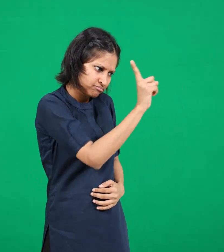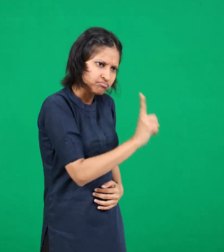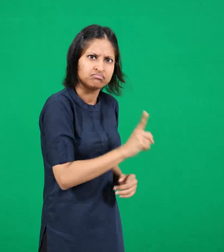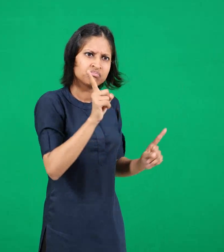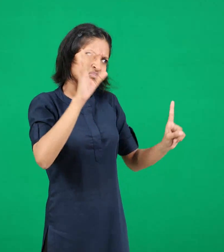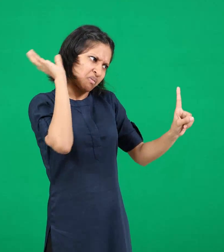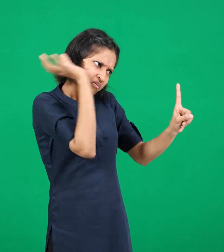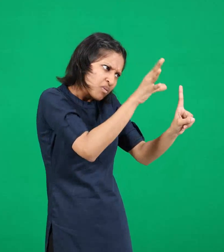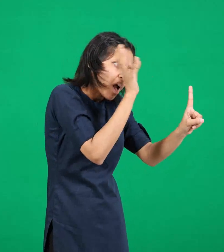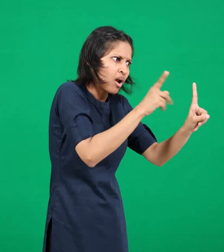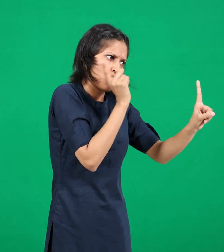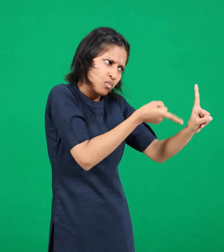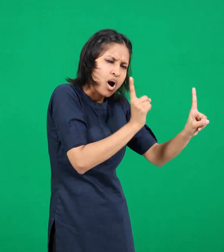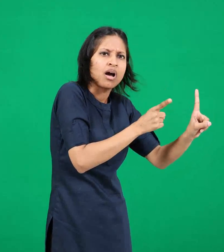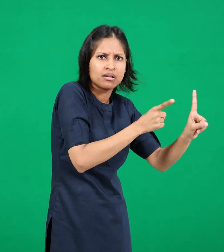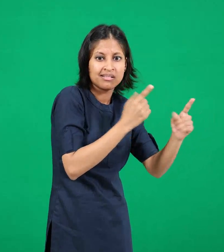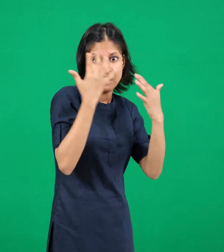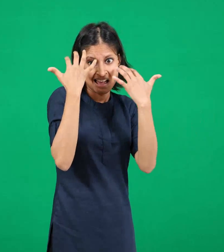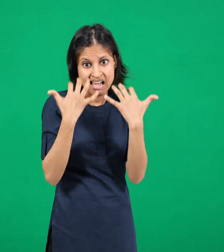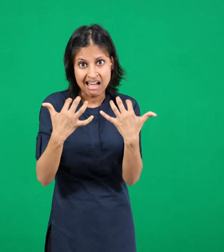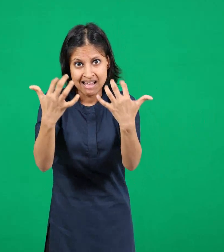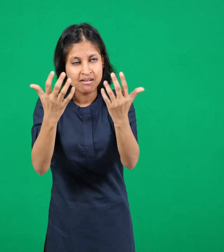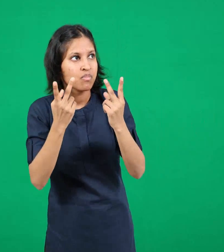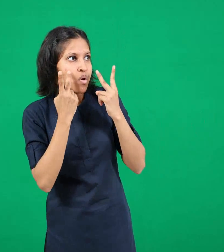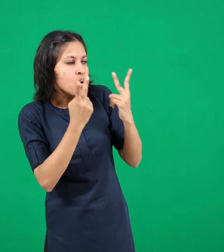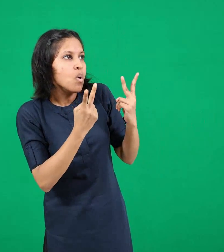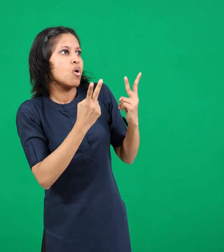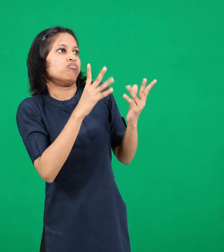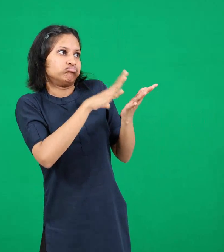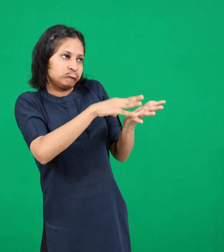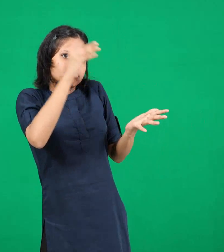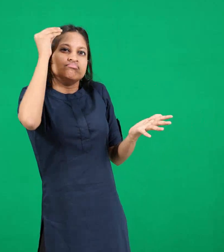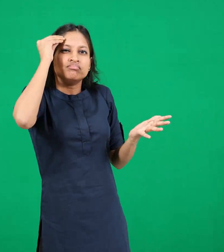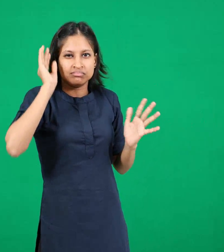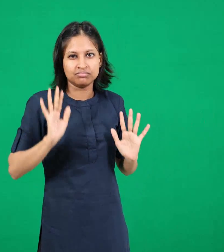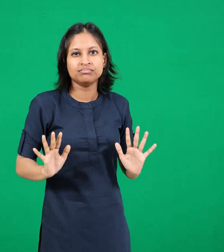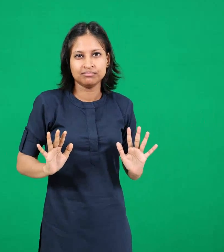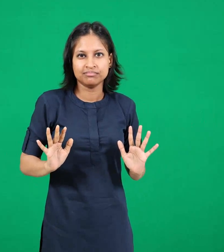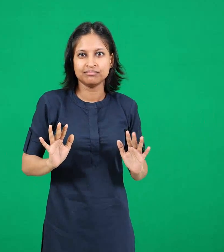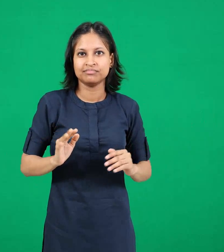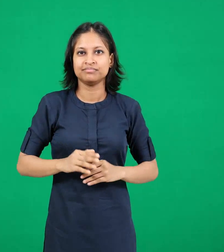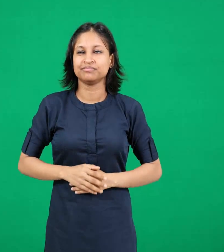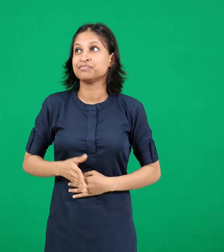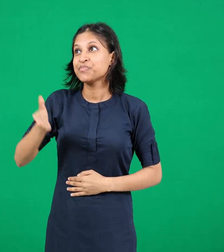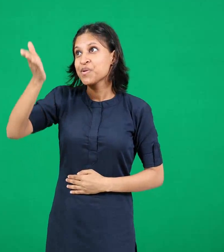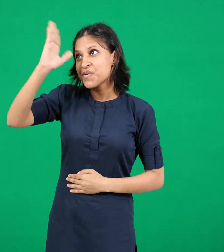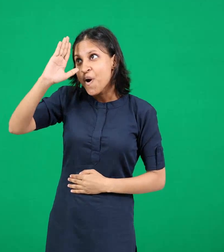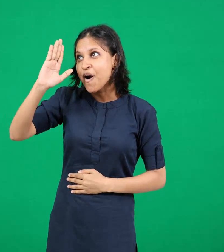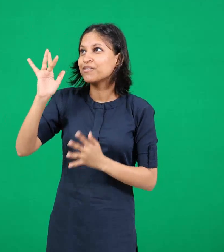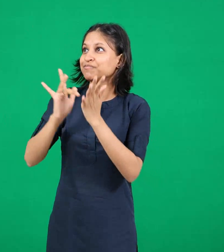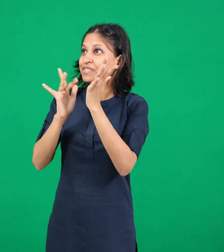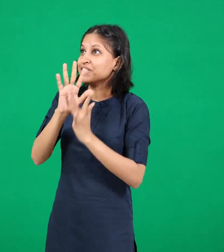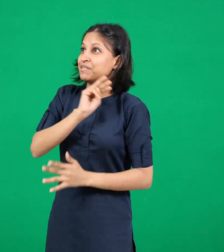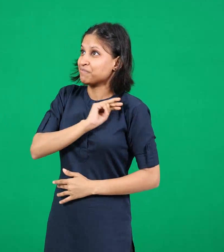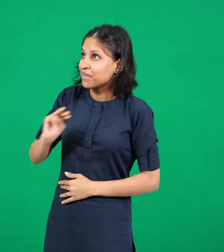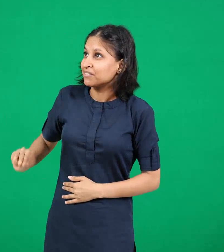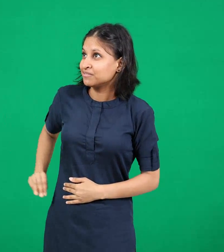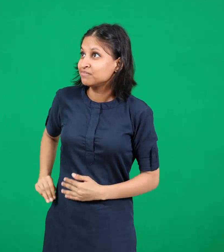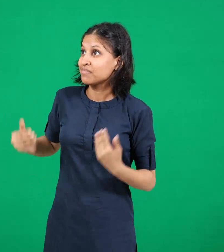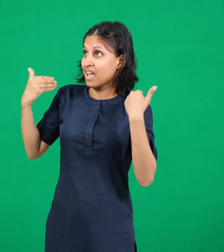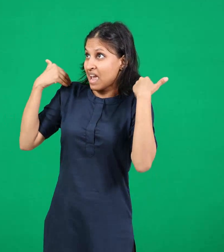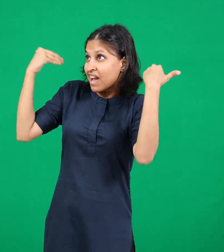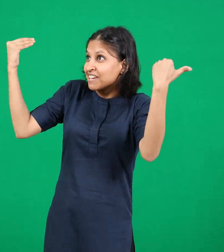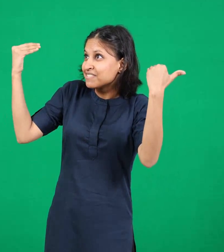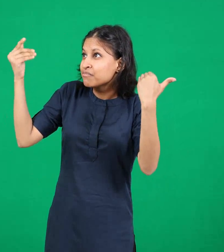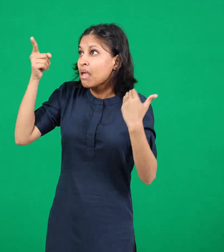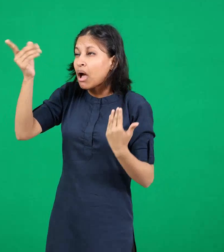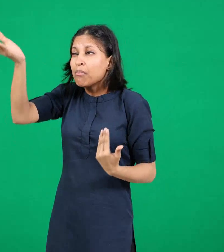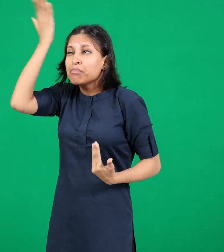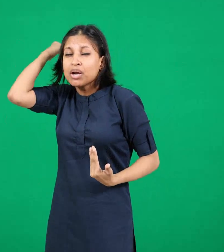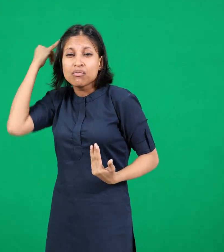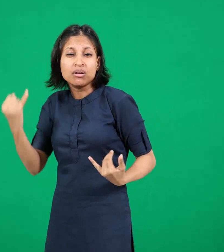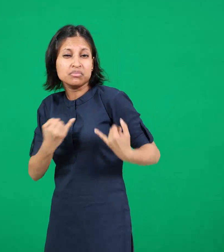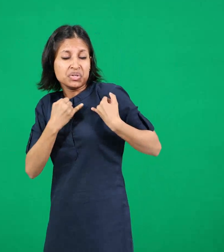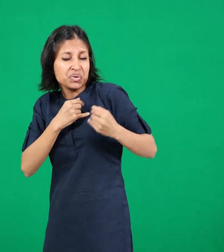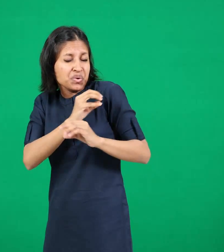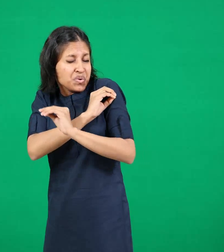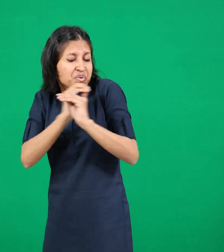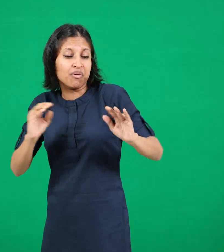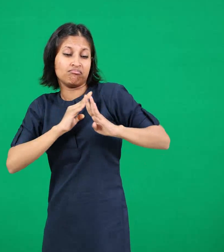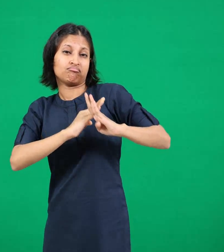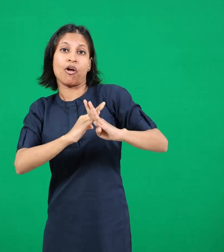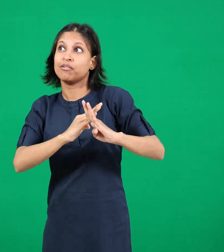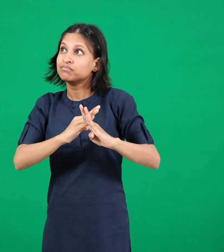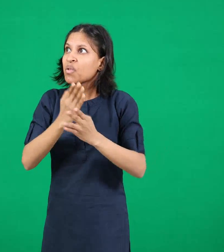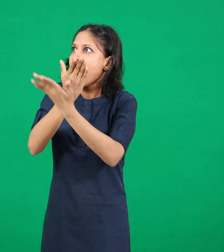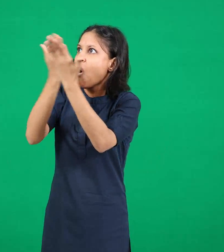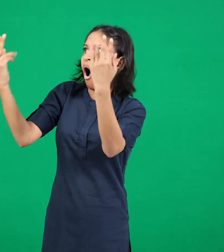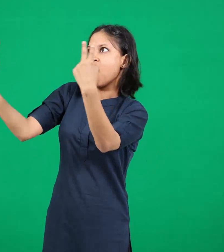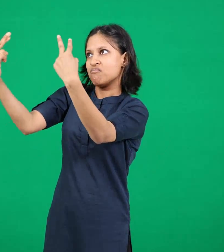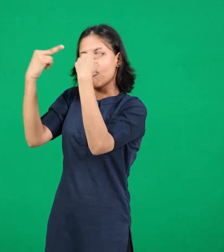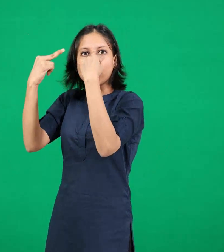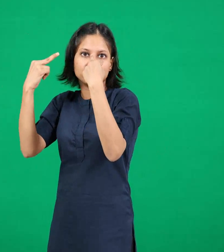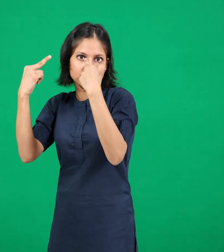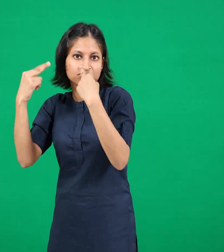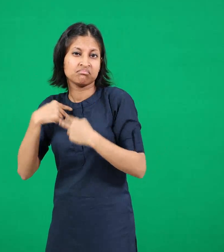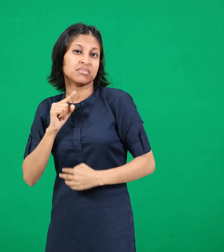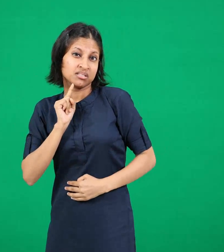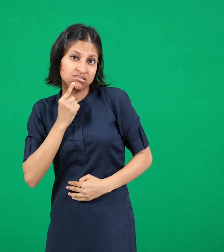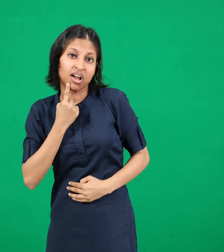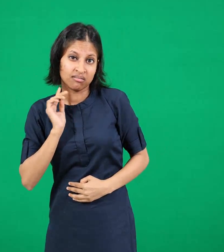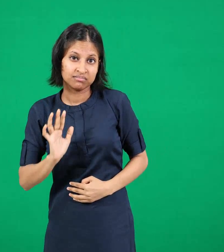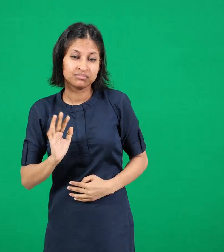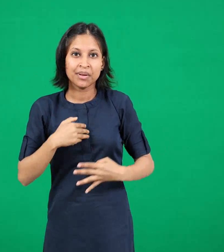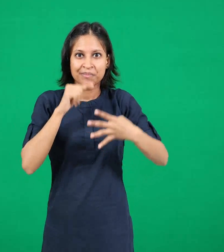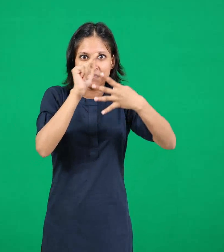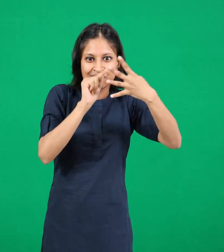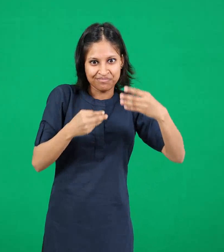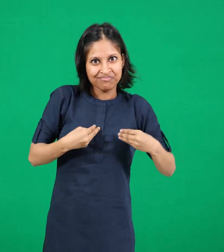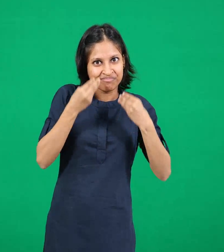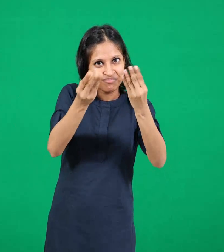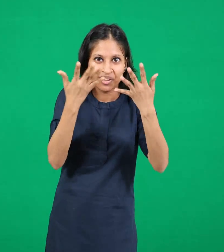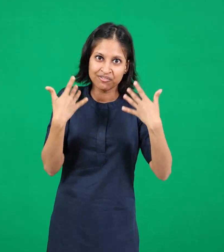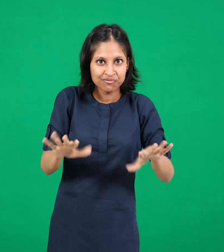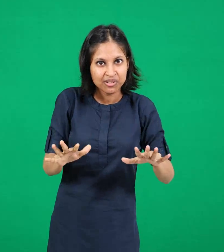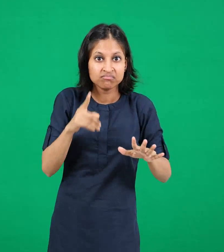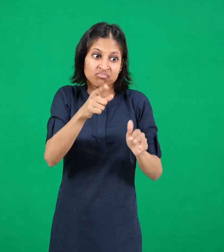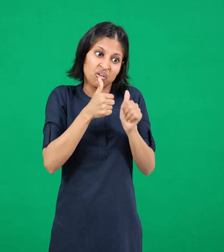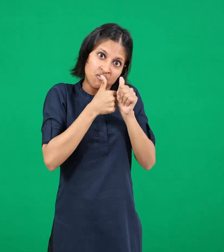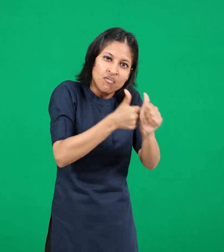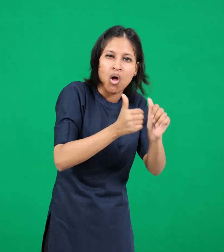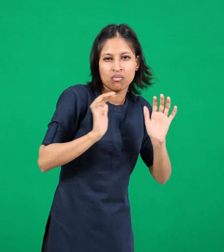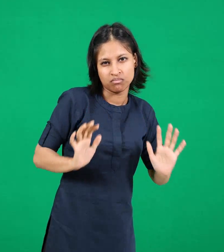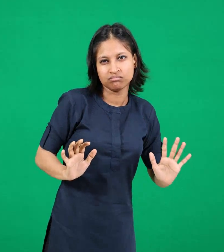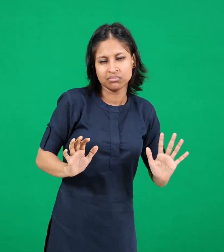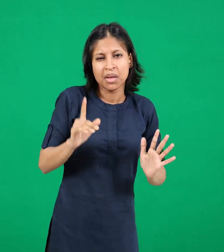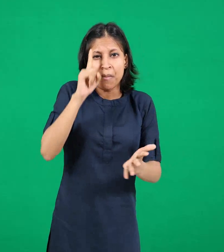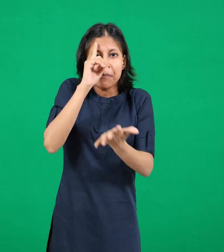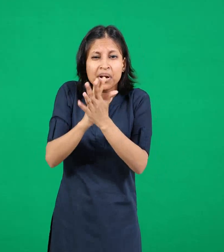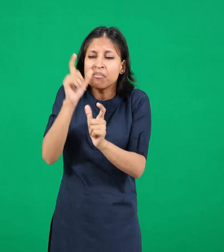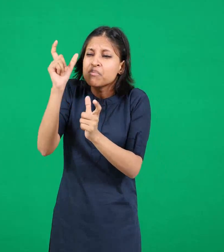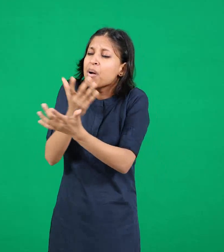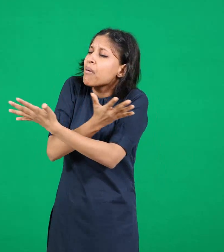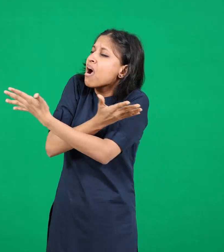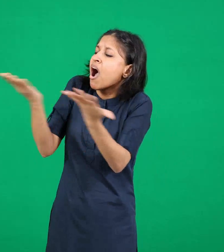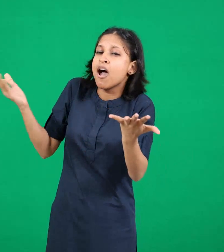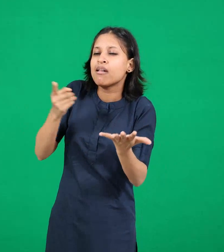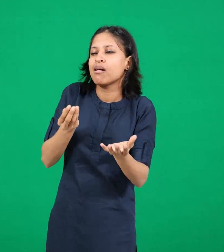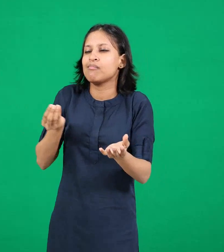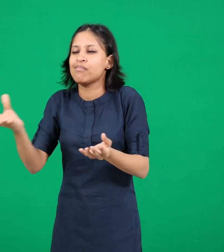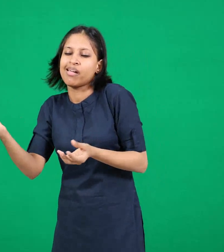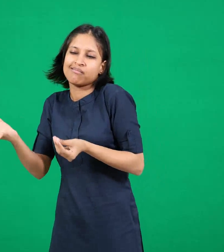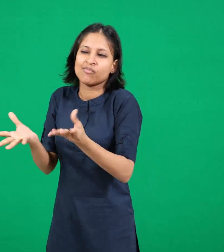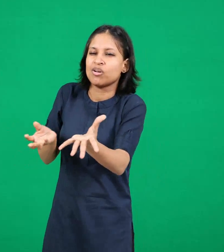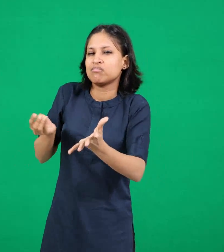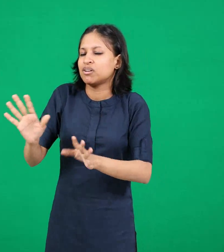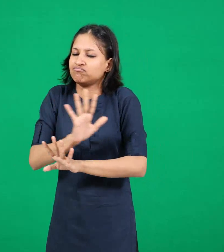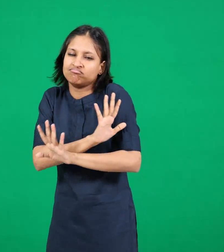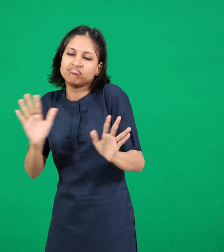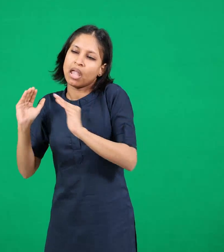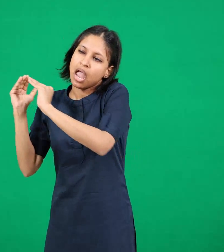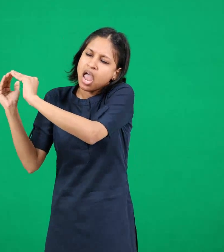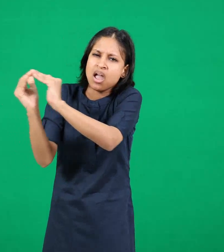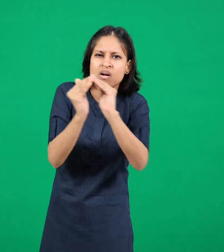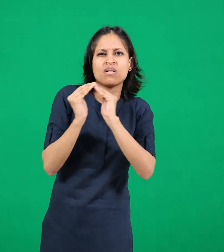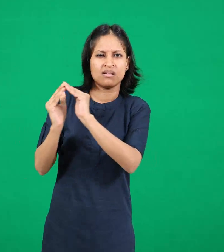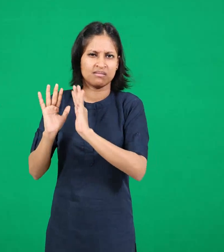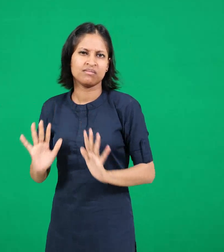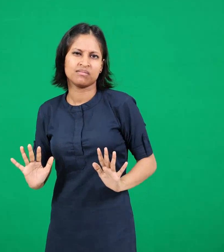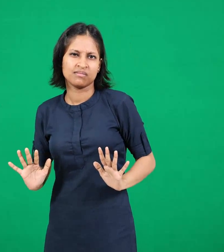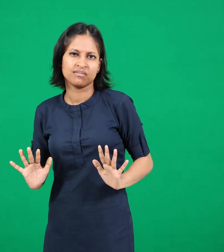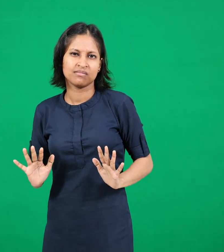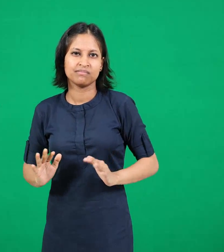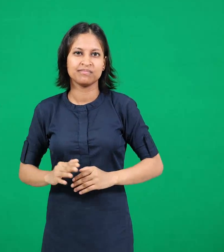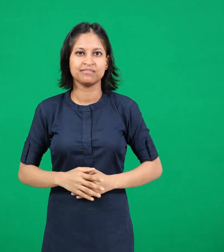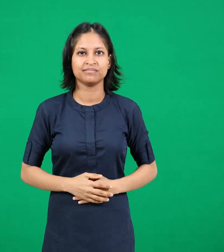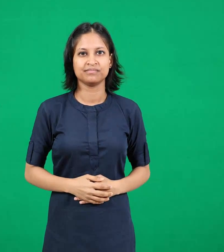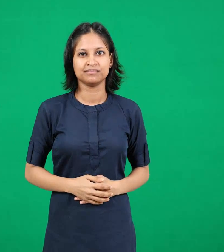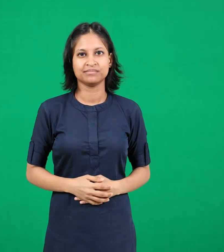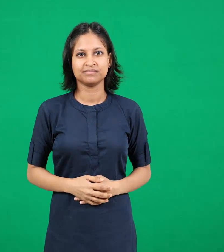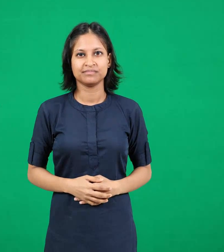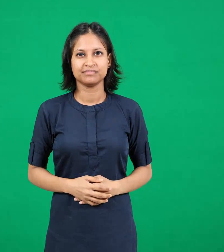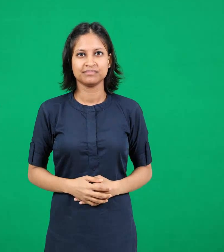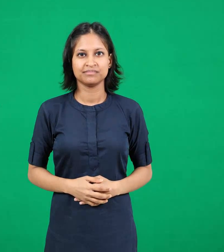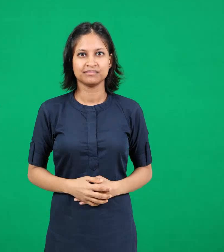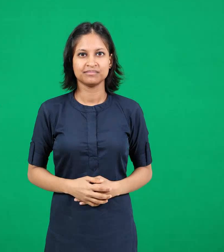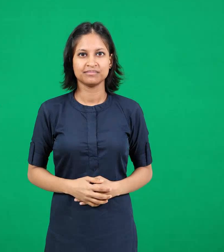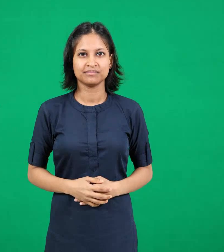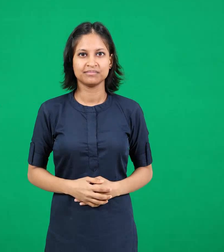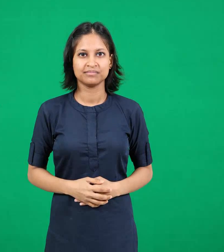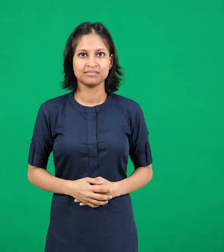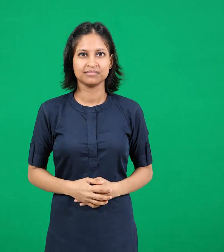I solemnly charge you before God and Christ Jesus and the elect angels to maintain these principles without bias, and to do nothing out of partiality.